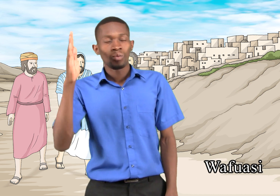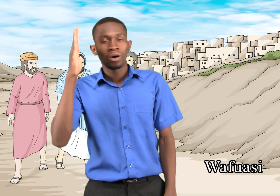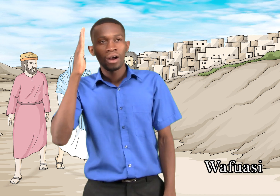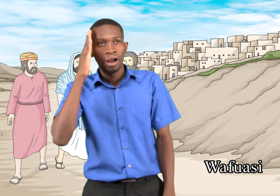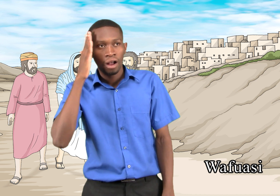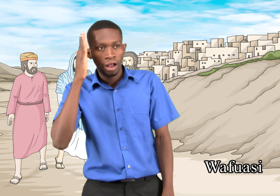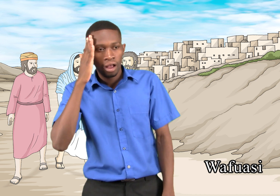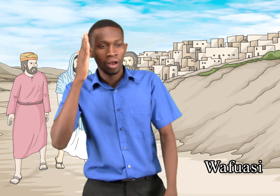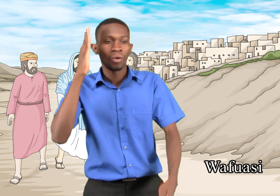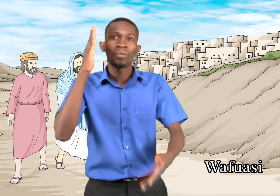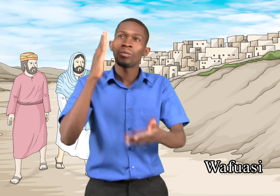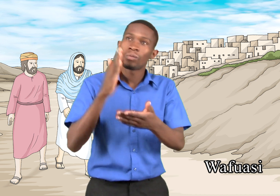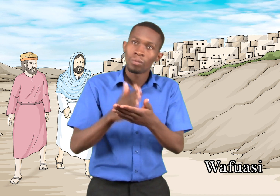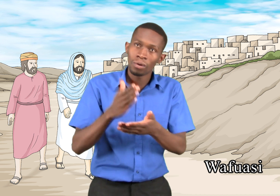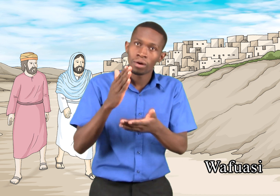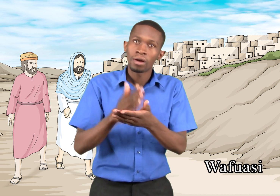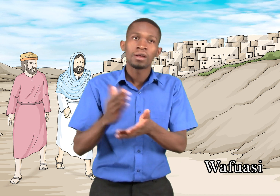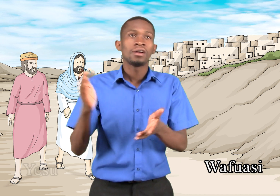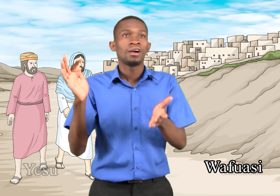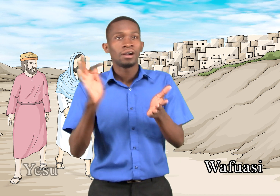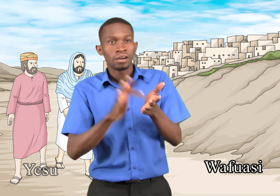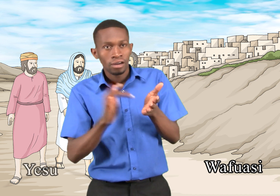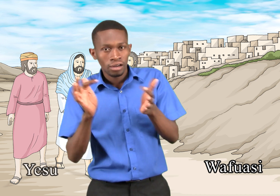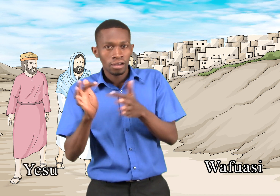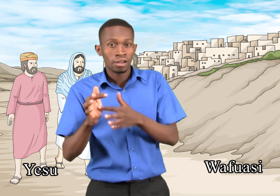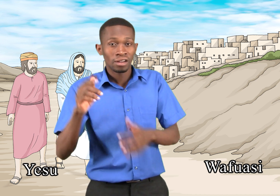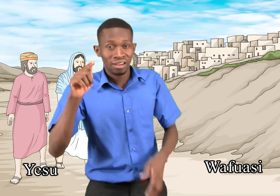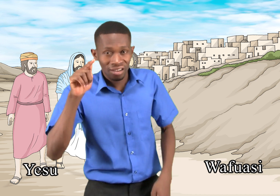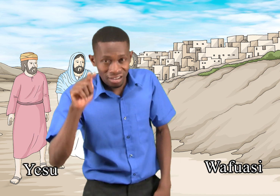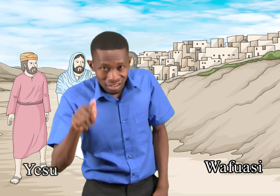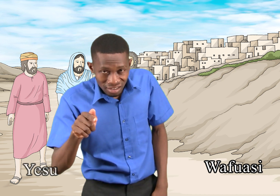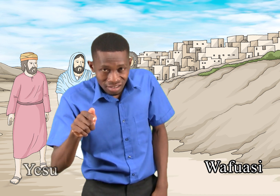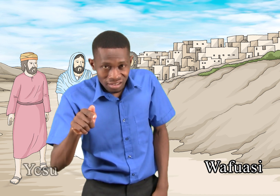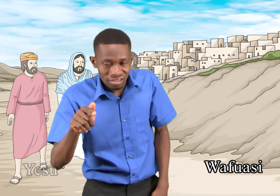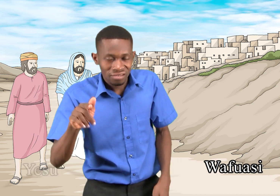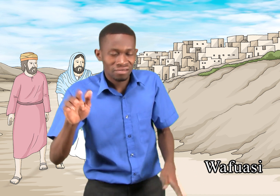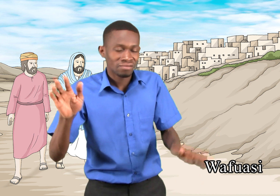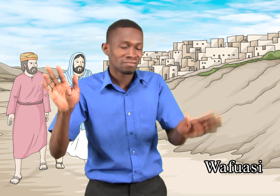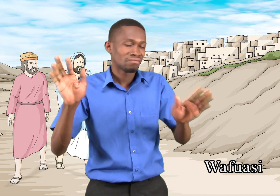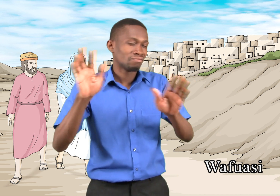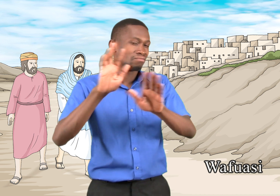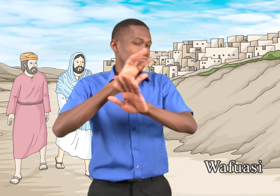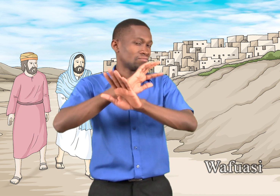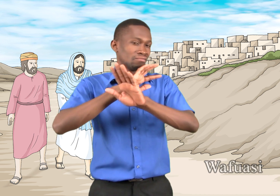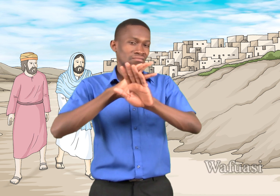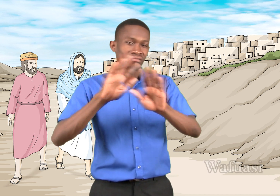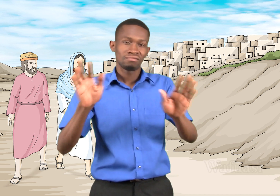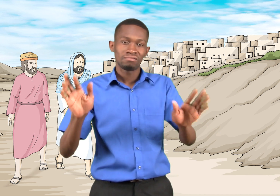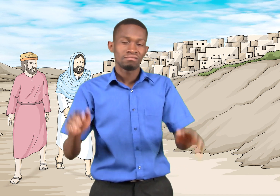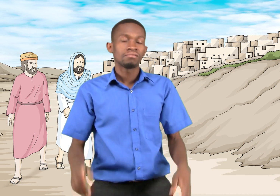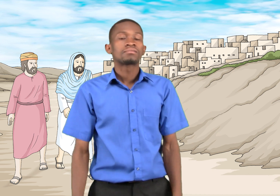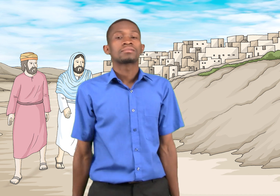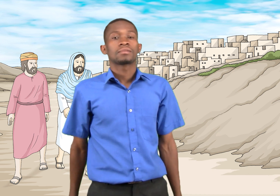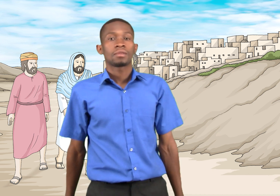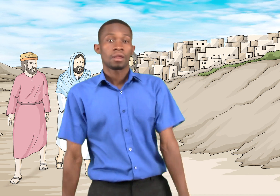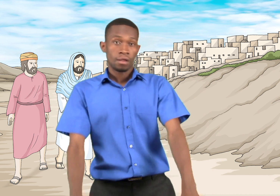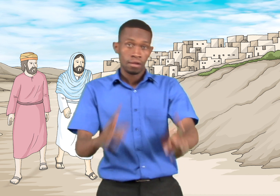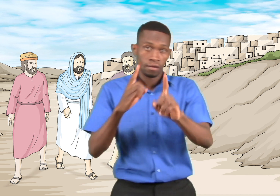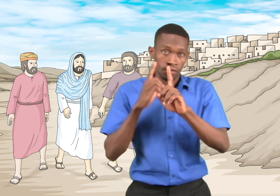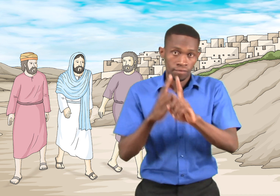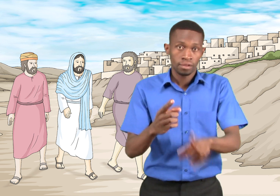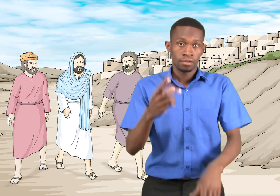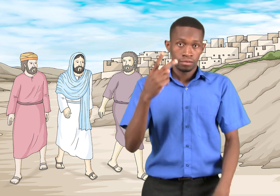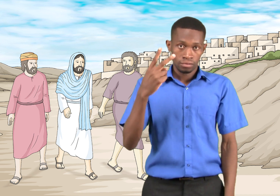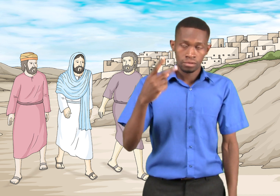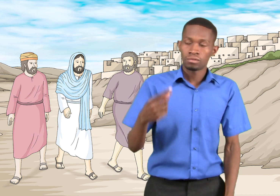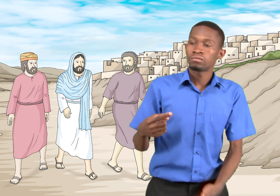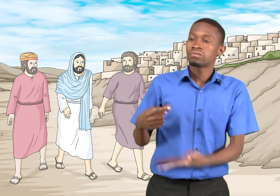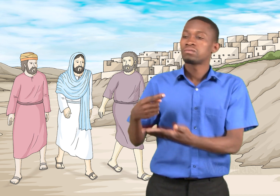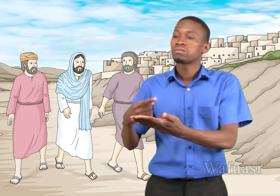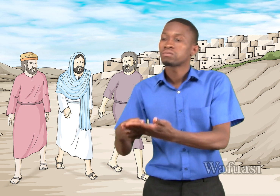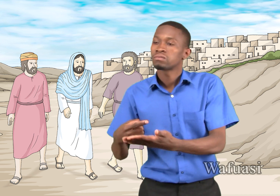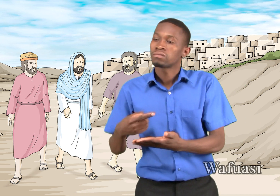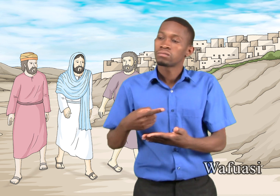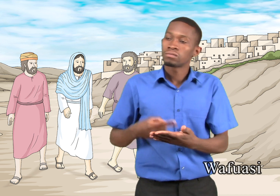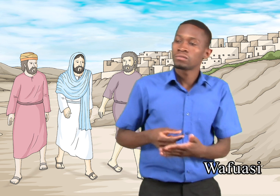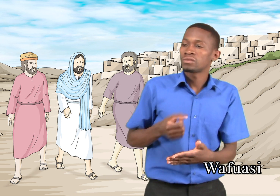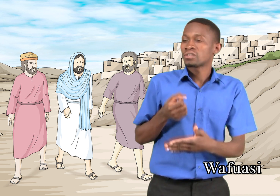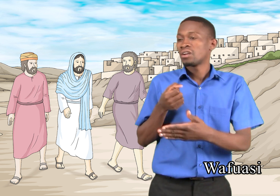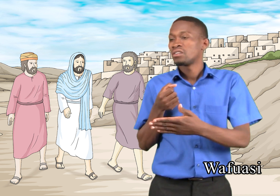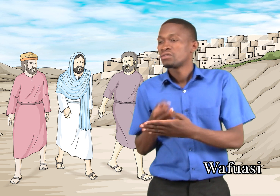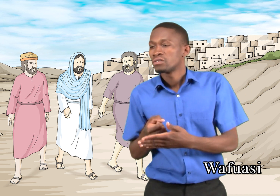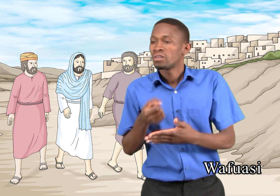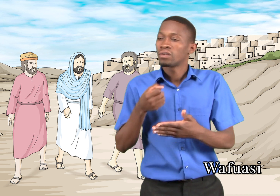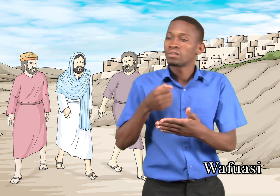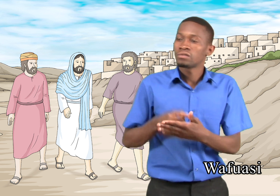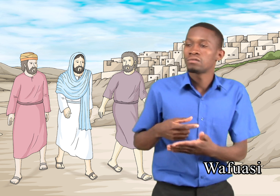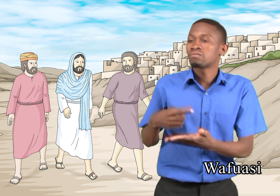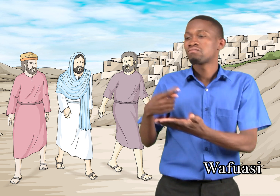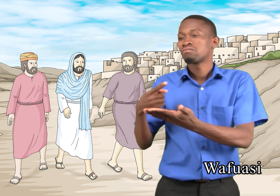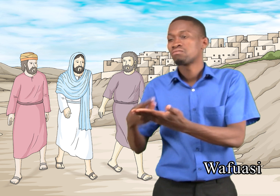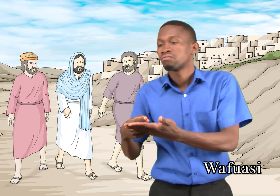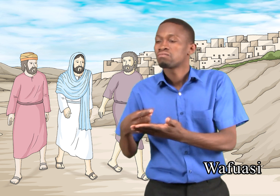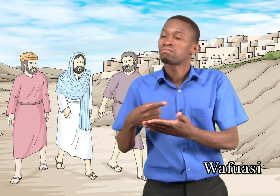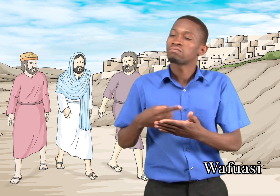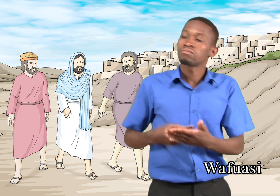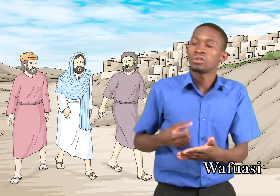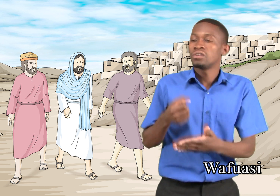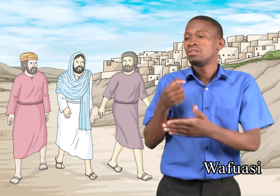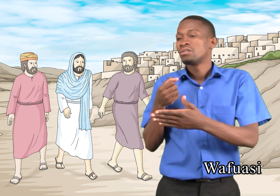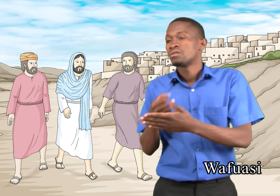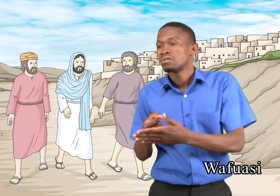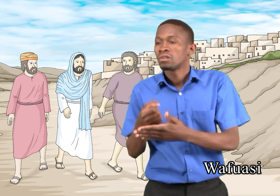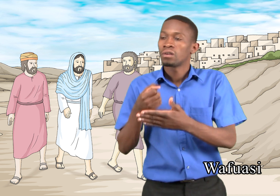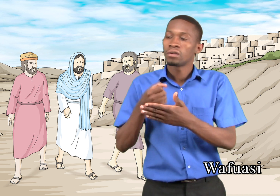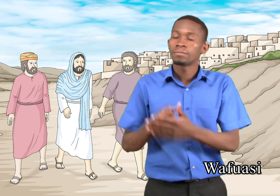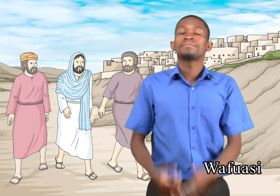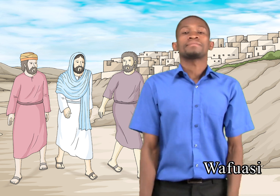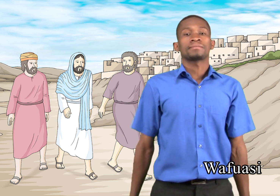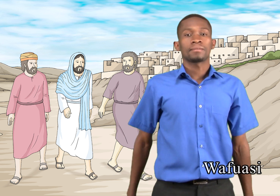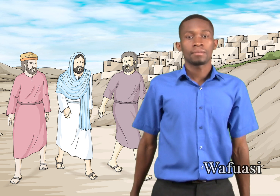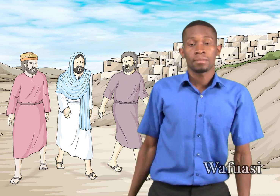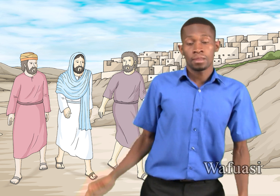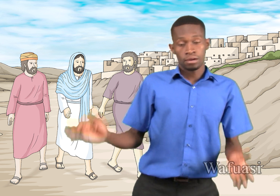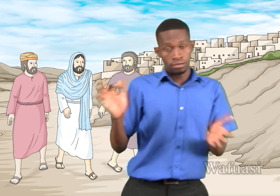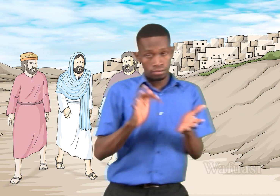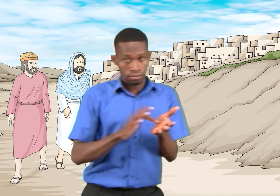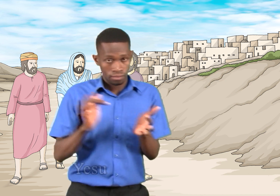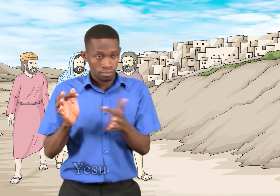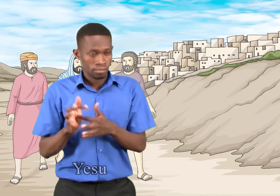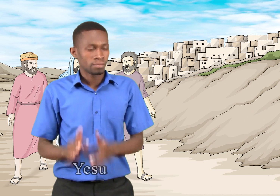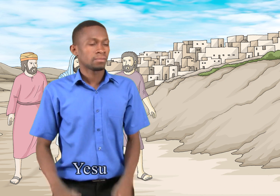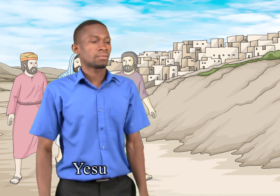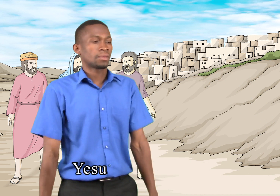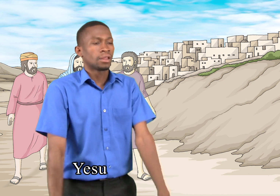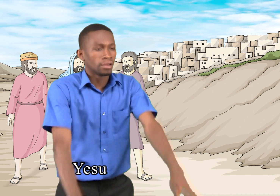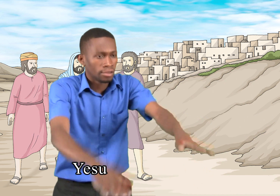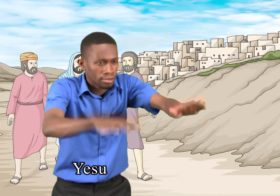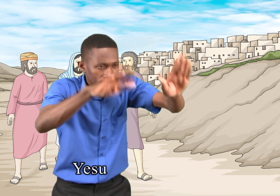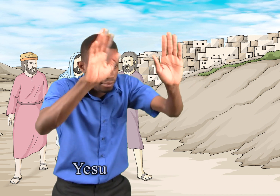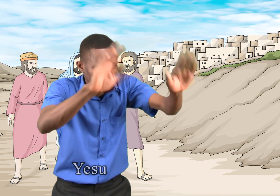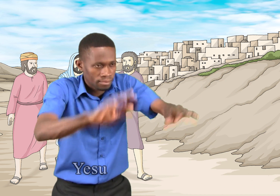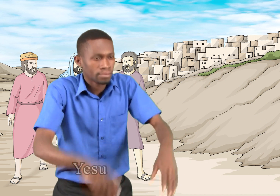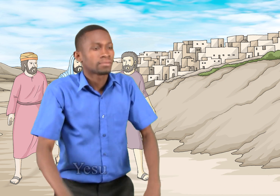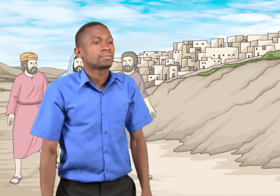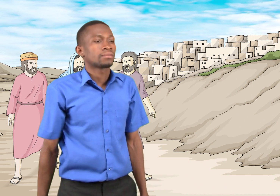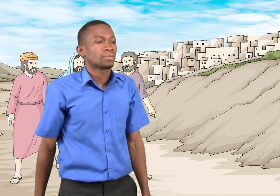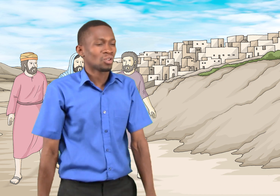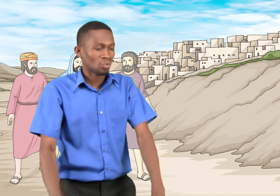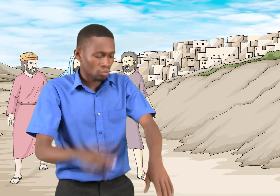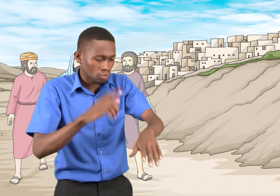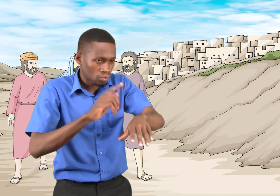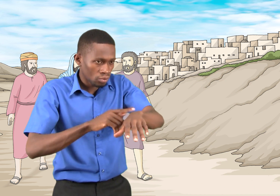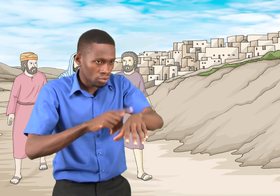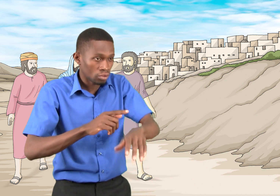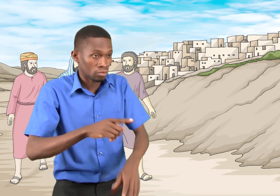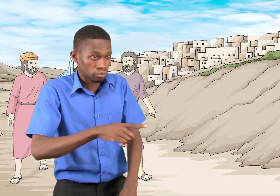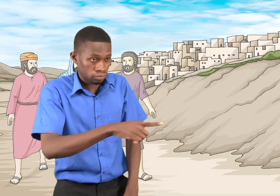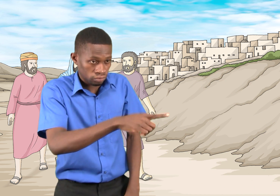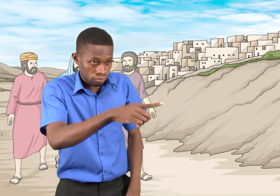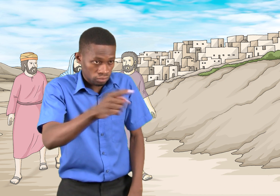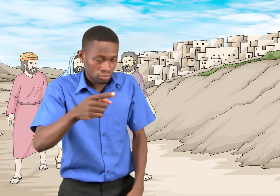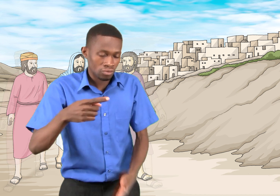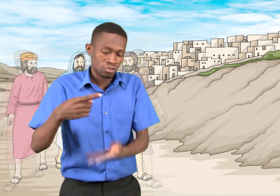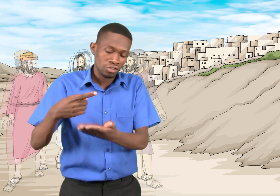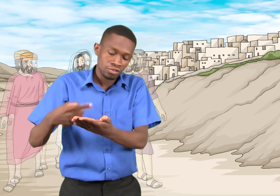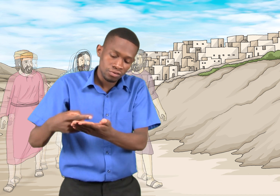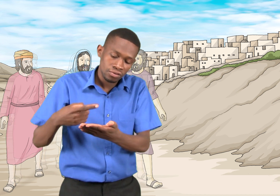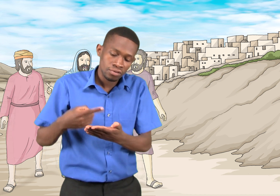But their eyes were kept from recognizing Him.